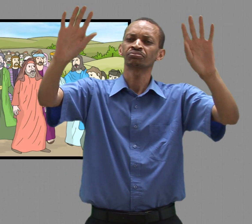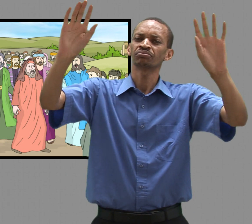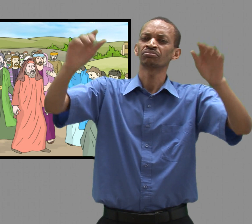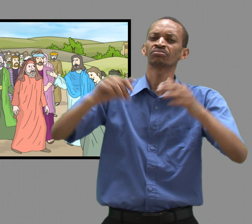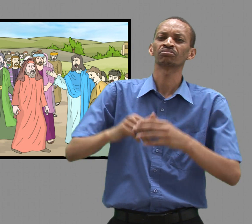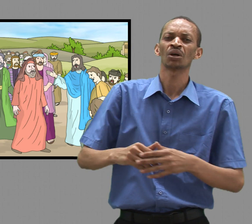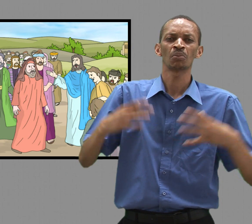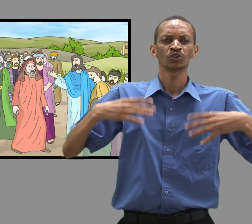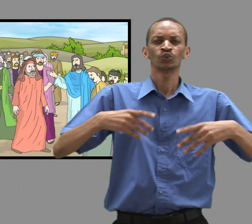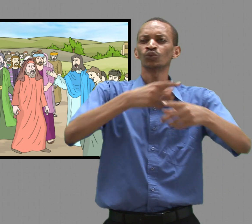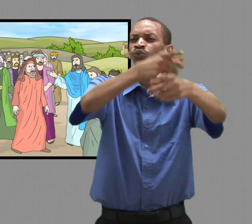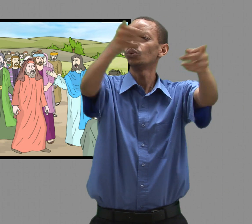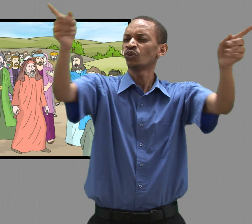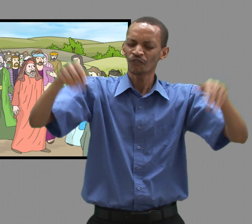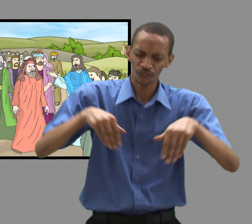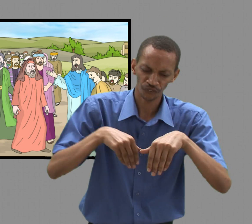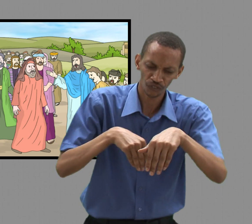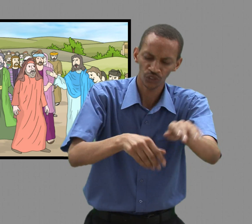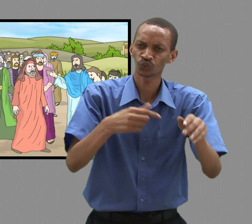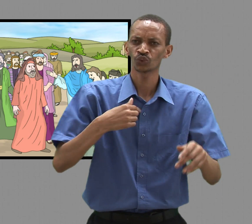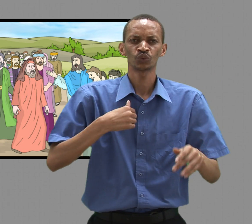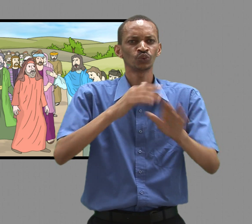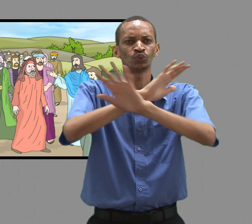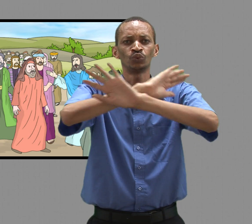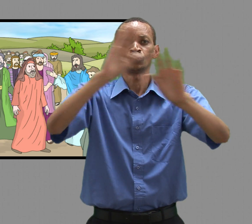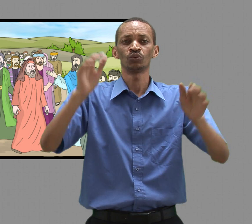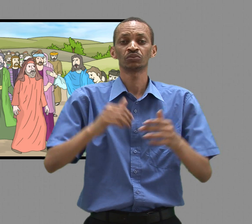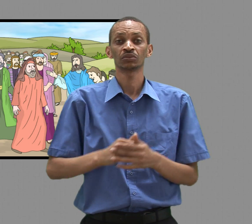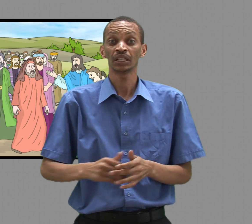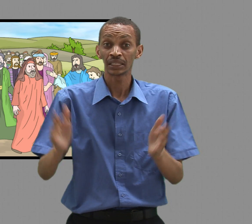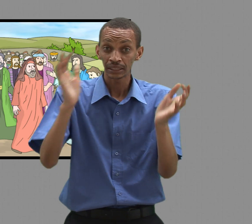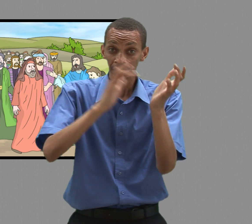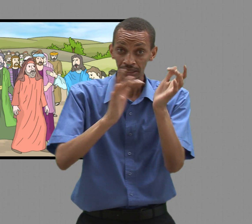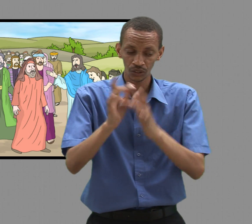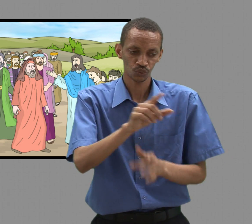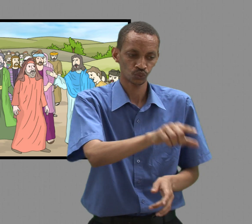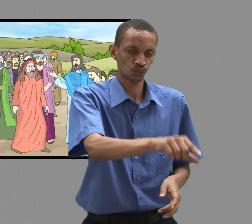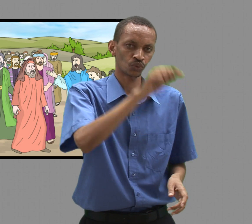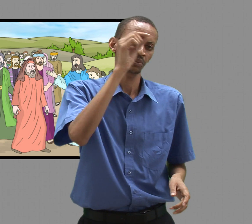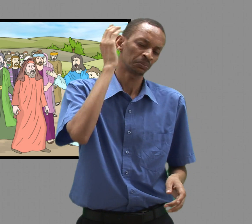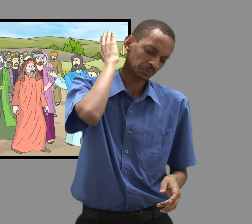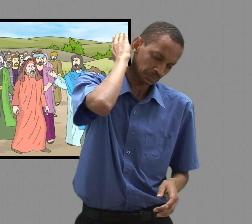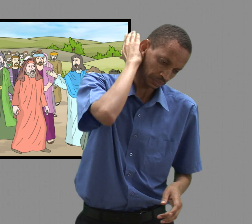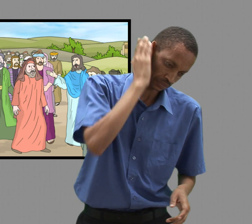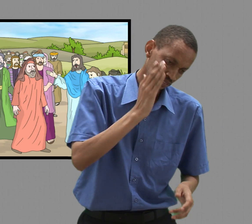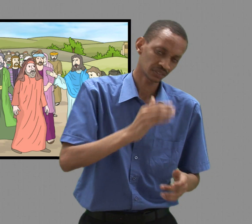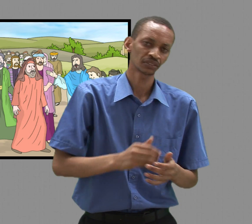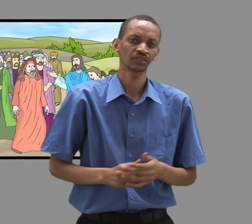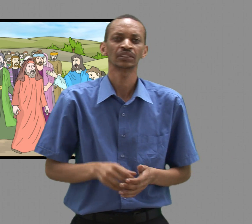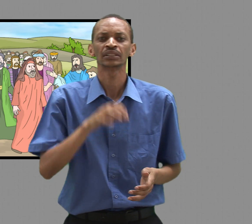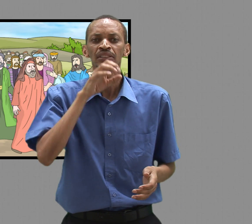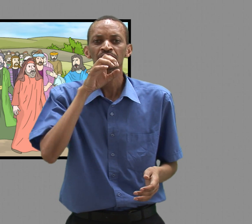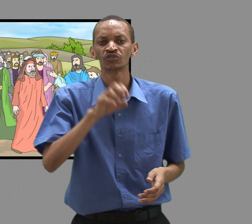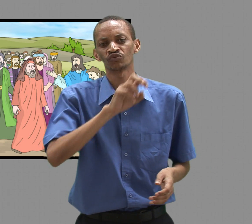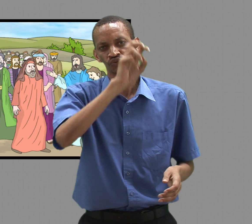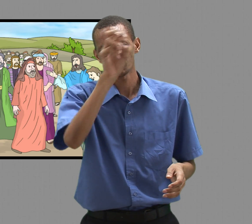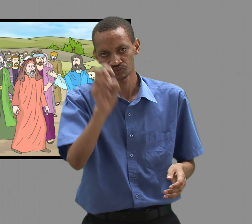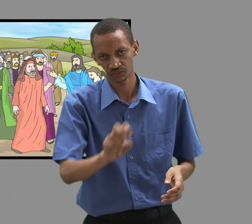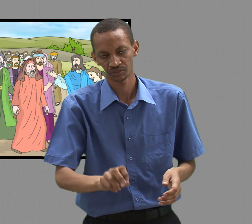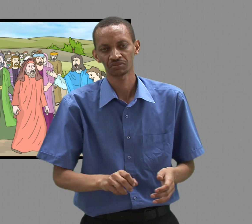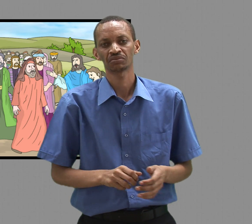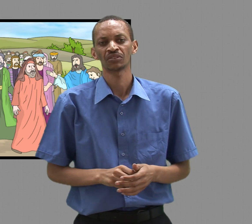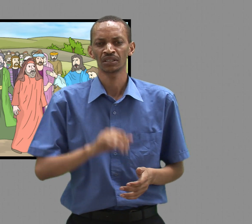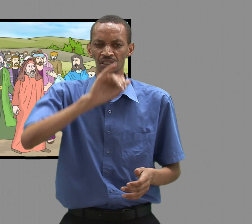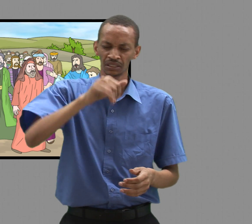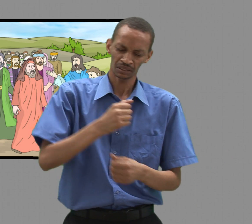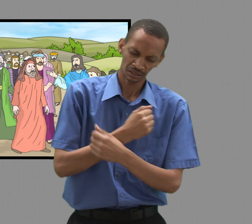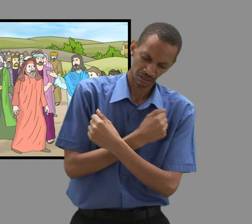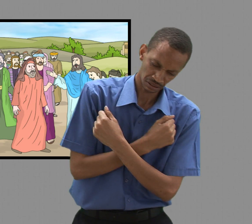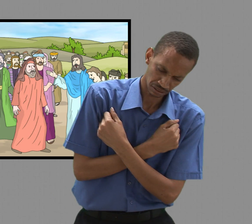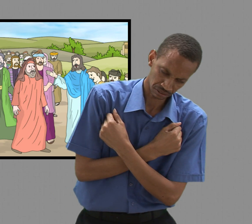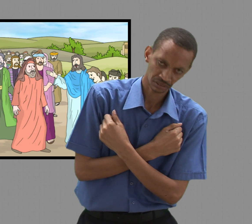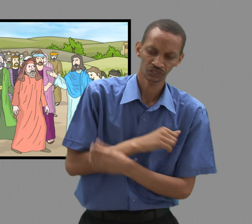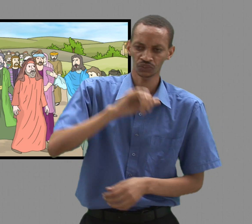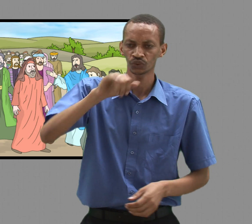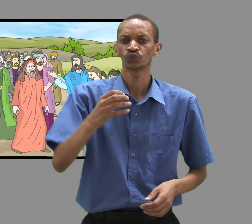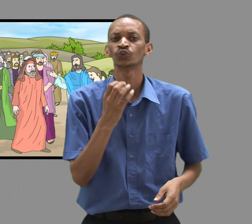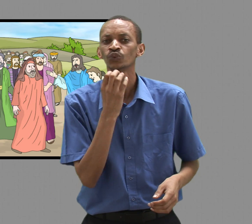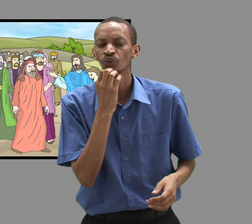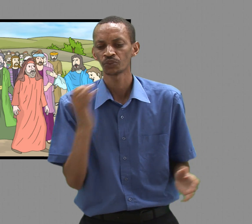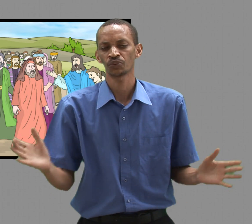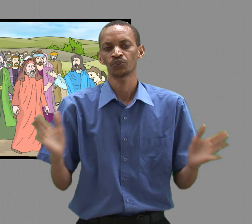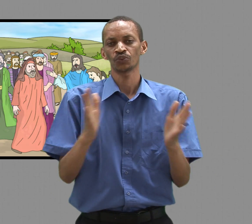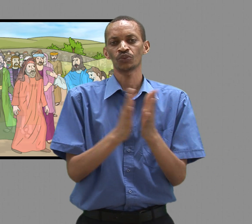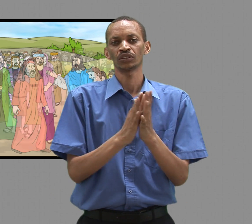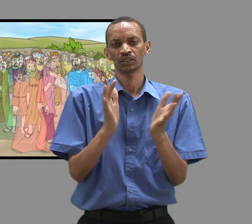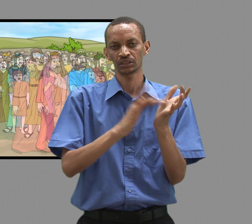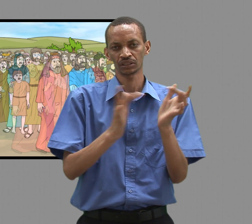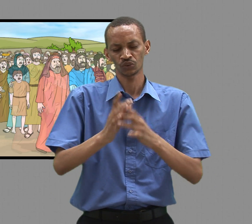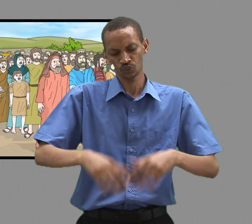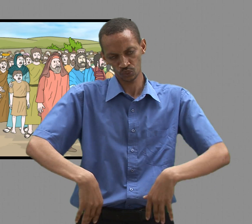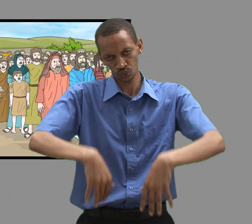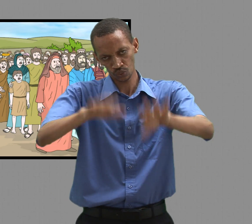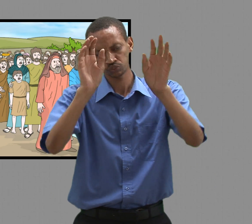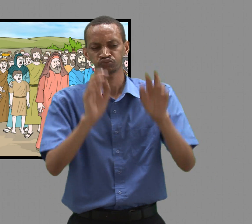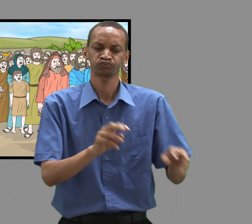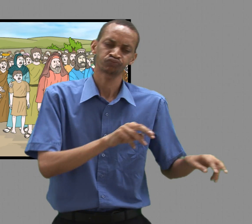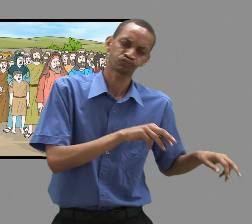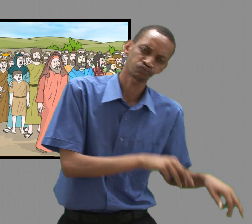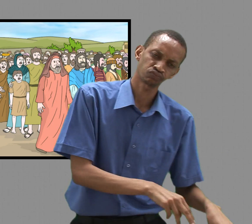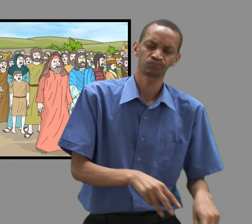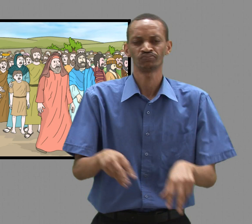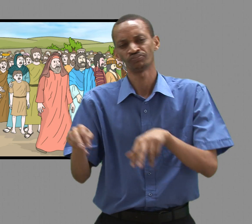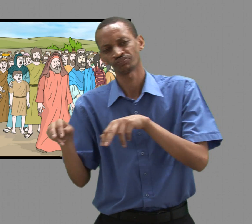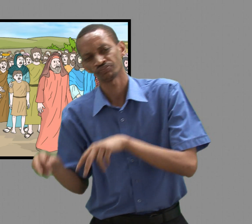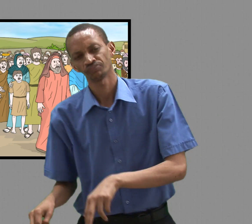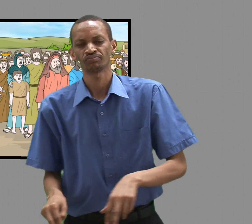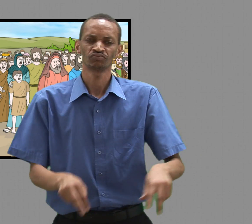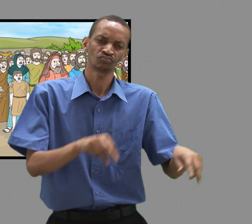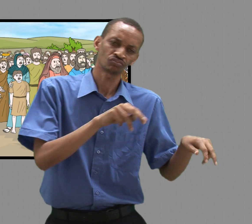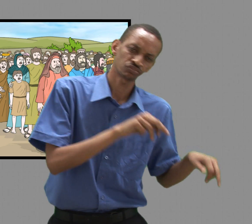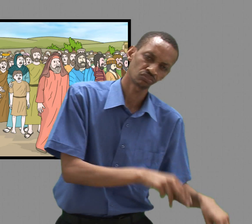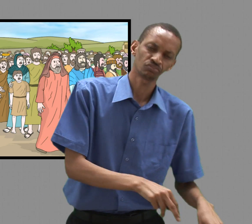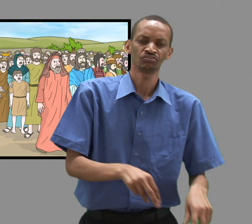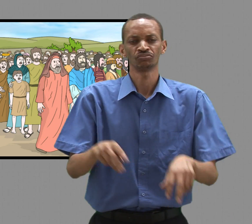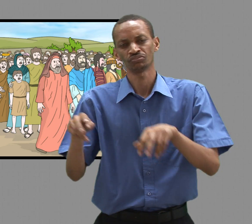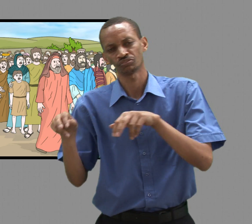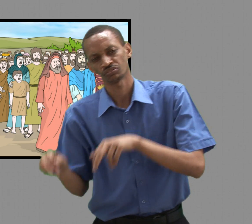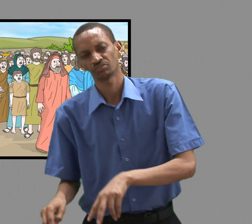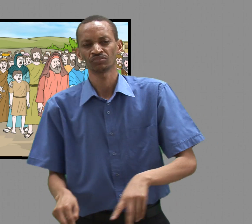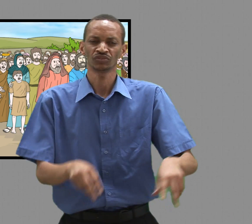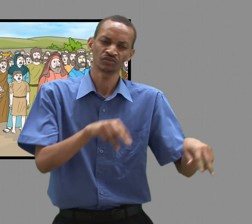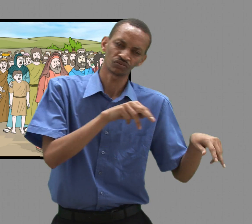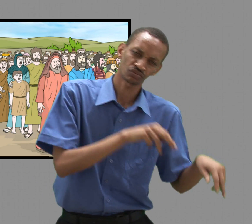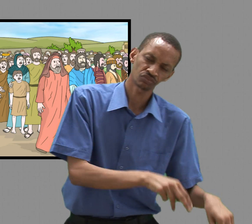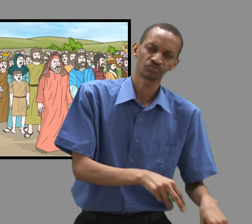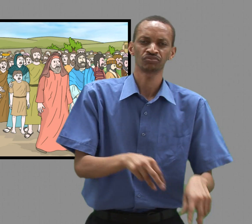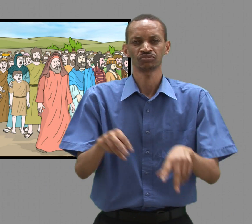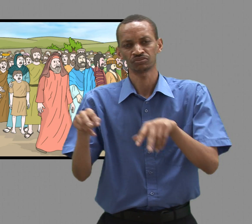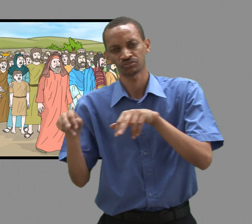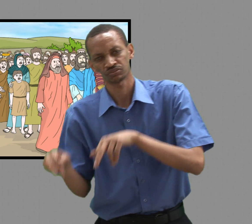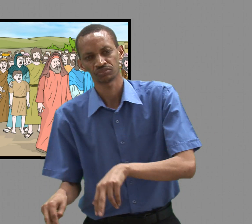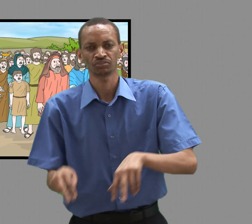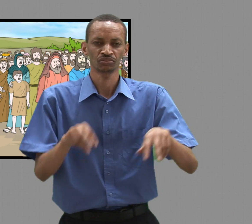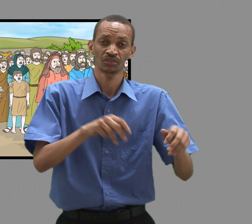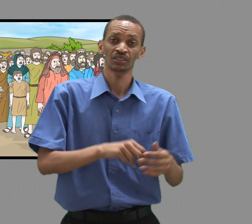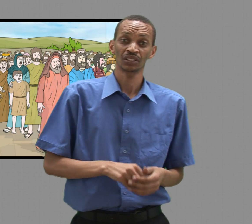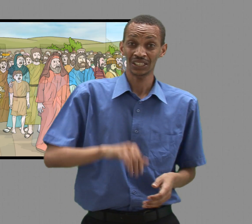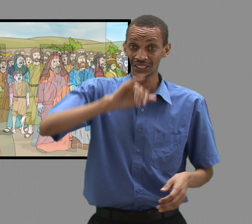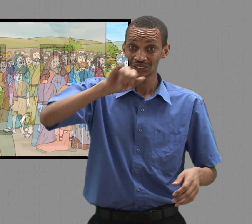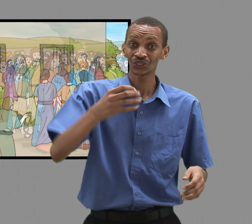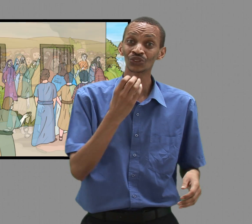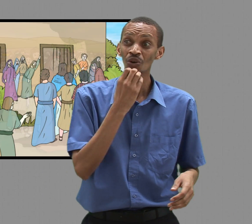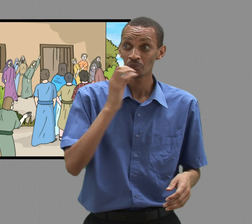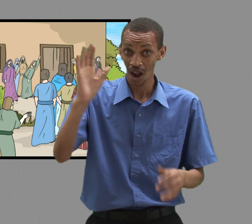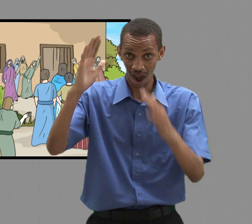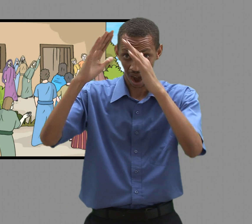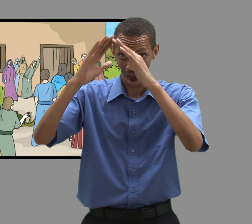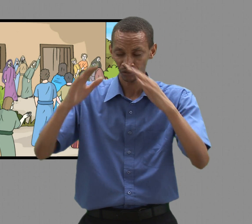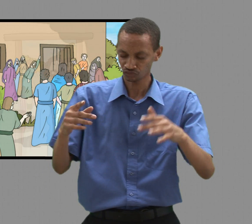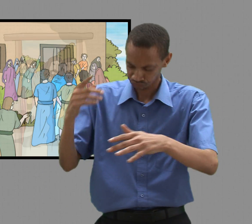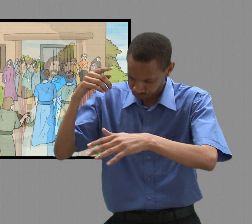And He did not allow anyone to accompany Him except Peter, James, and John the brother of James.